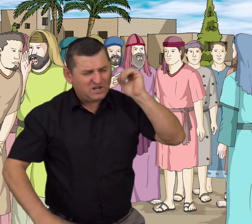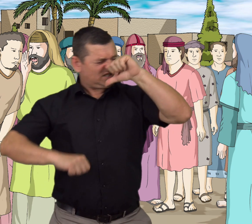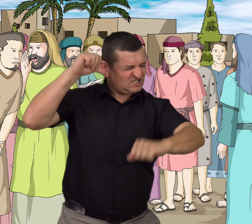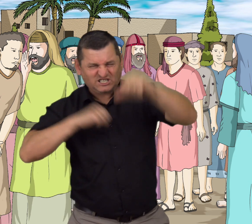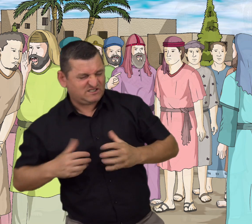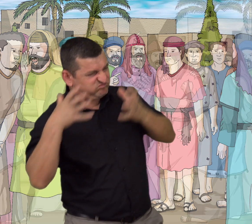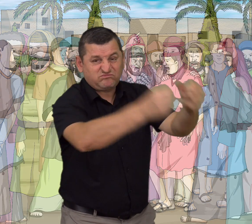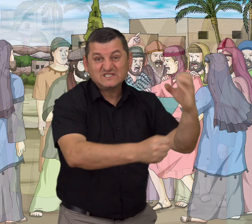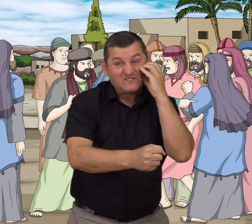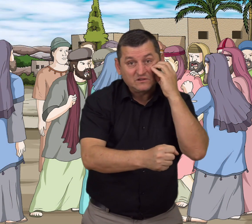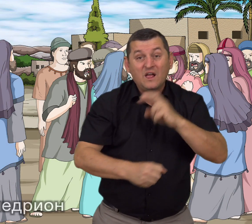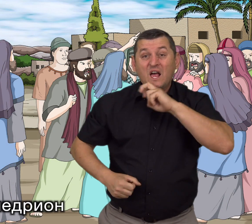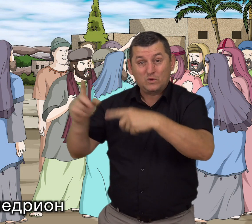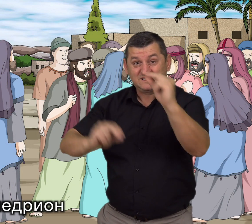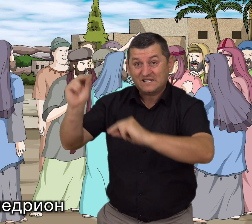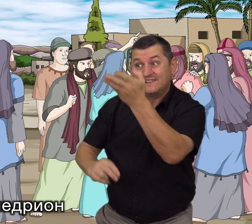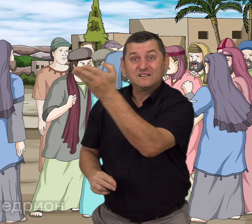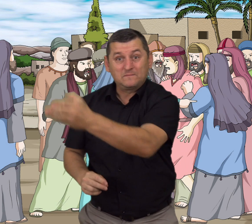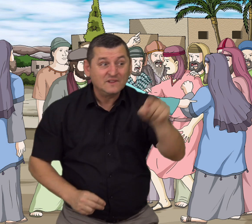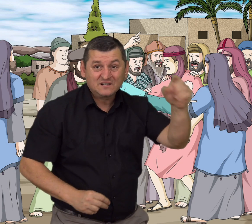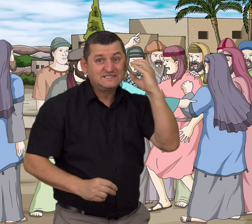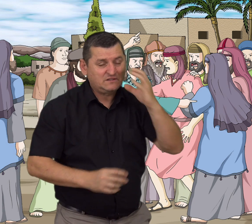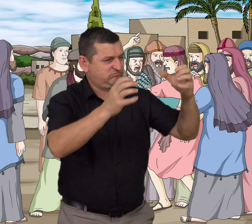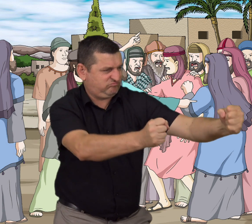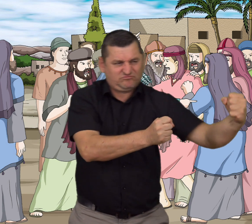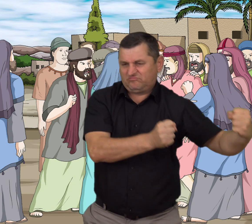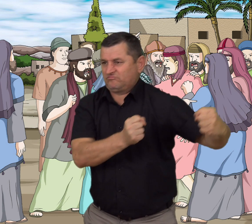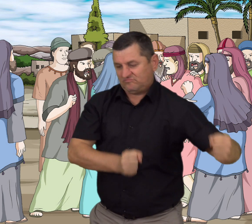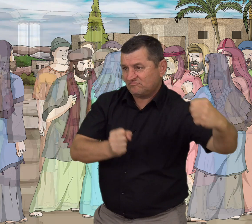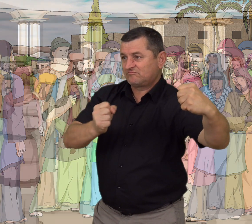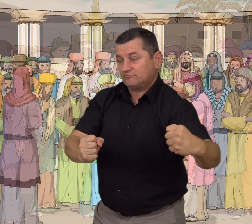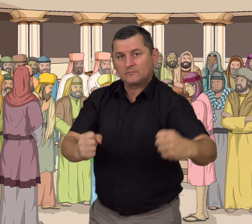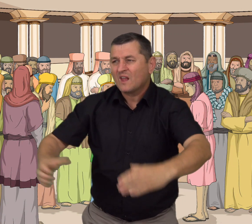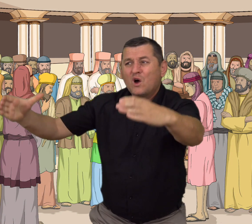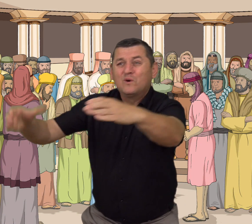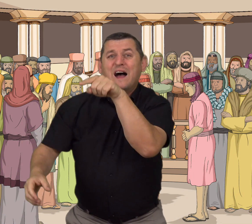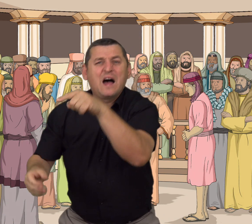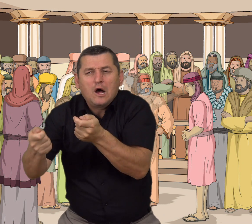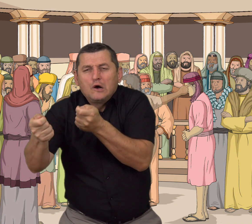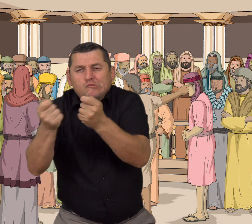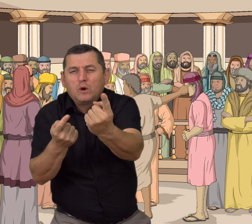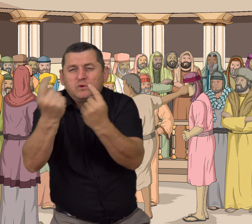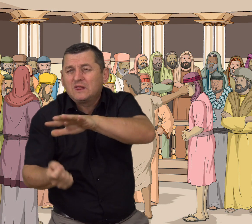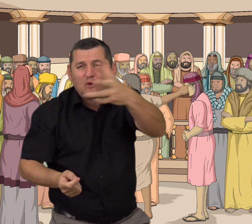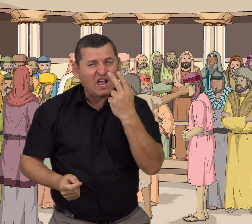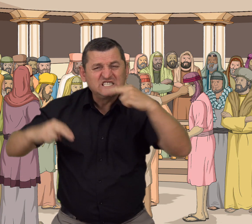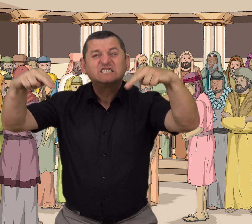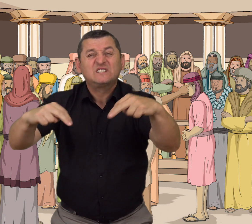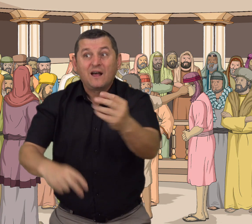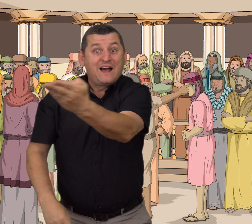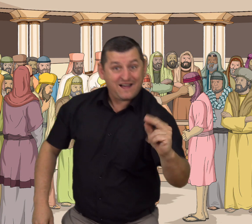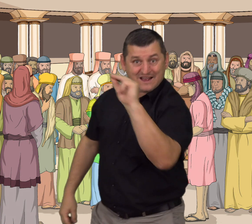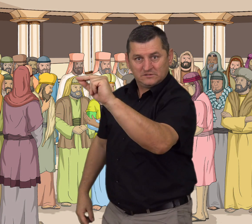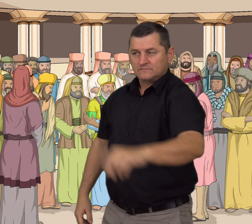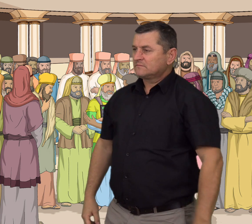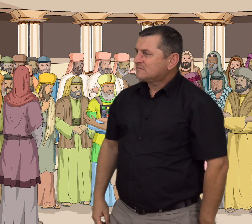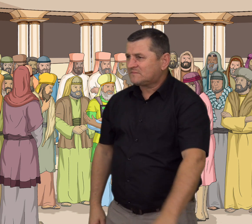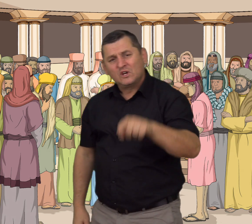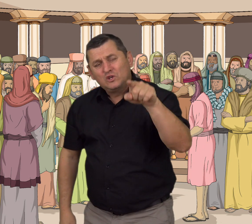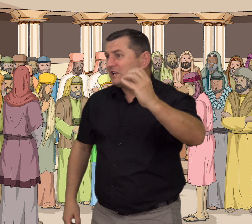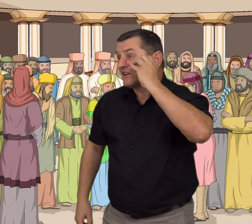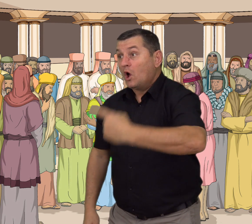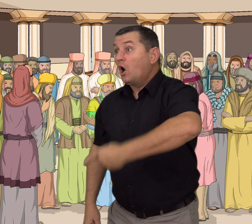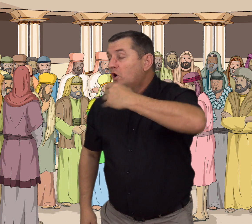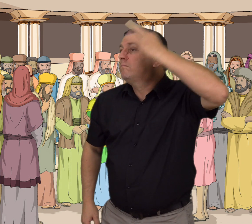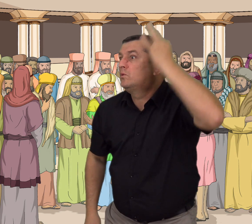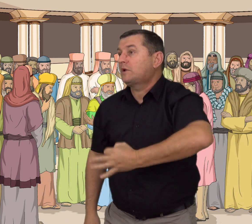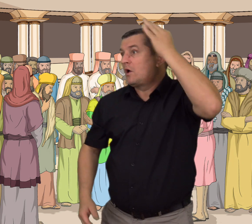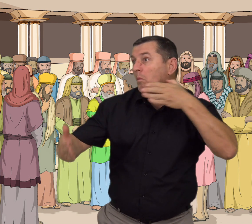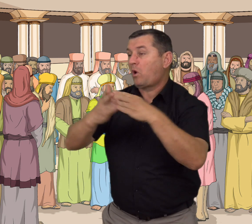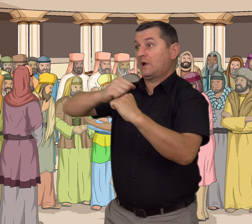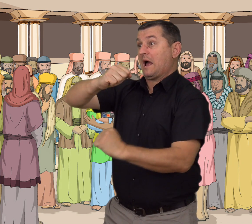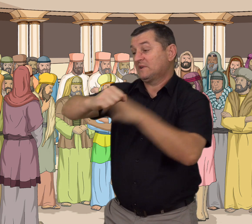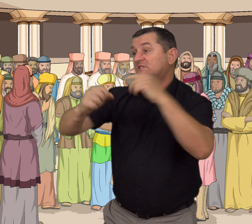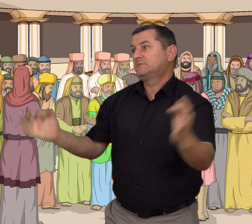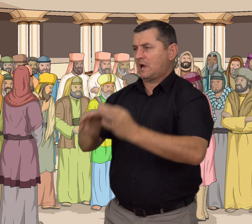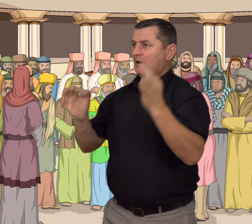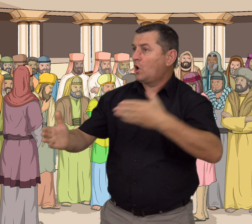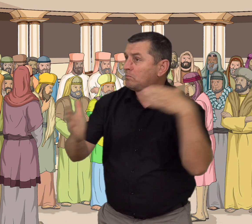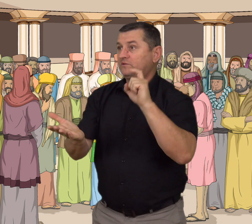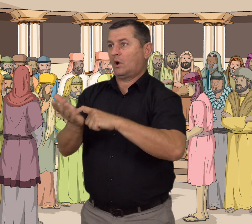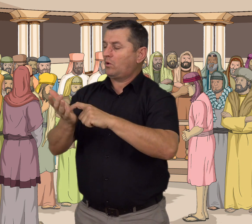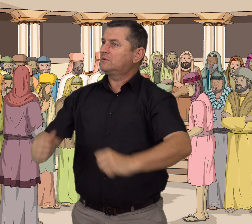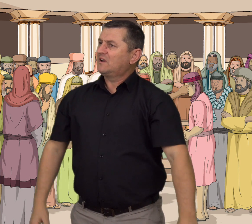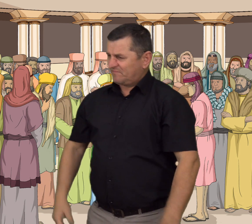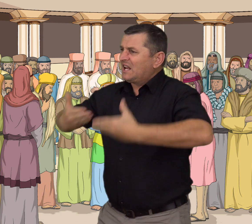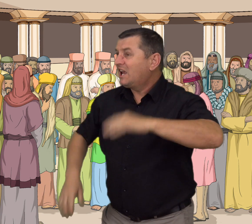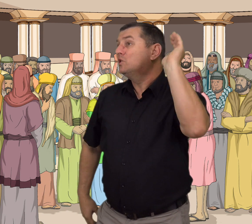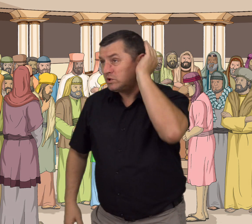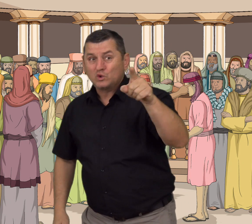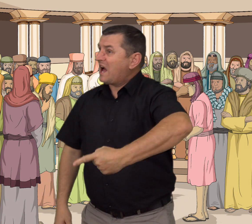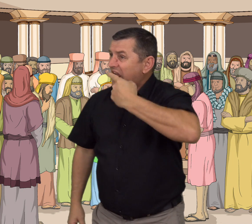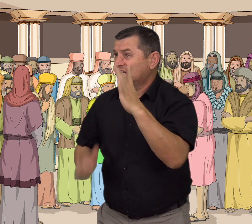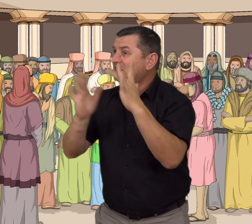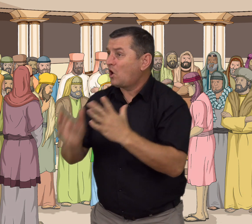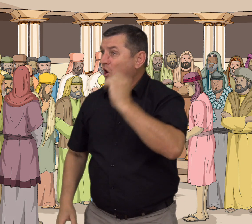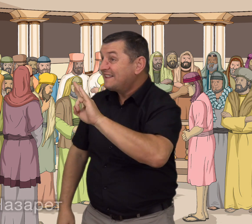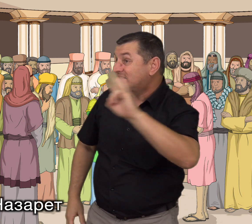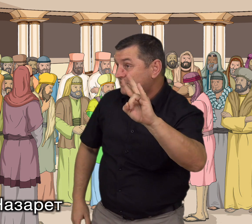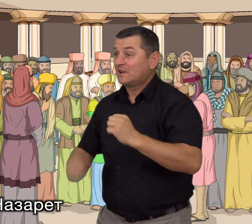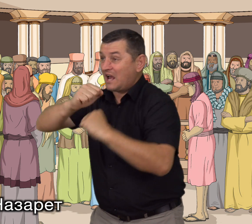They seized him and brought him before the Sanhedrin, where they presented false witnesses who said, “This man never stops speaking against this holy place and against the law.